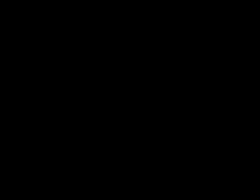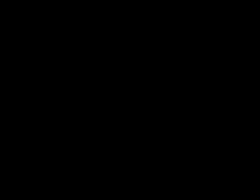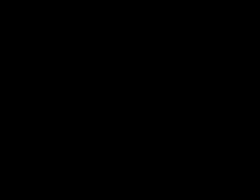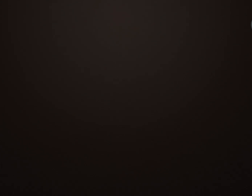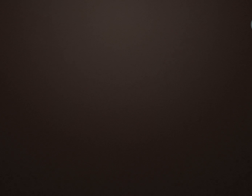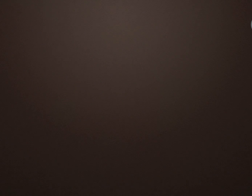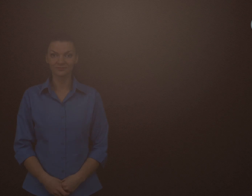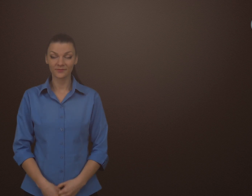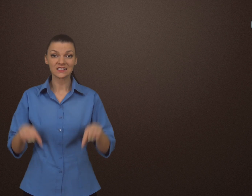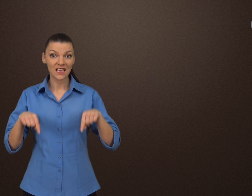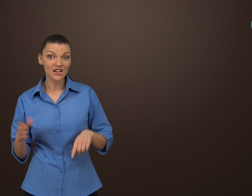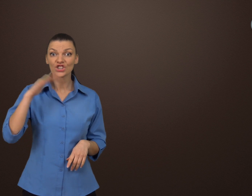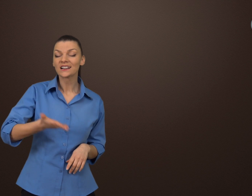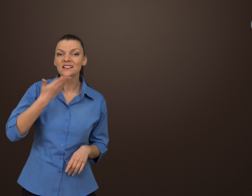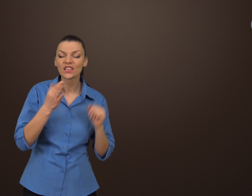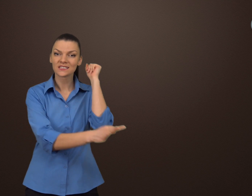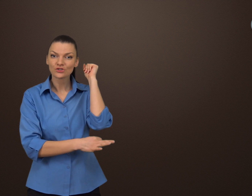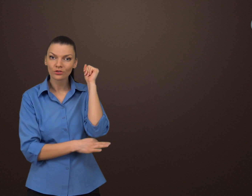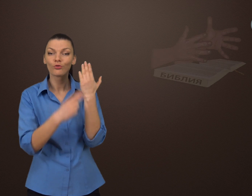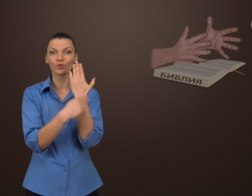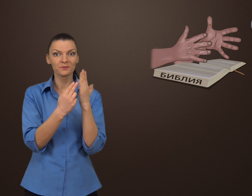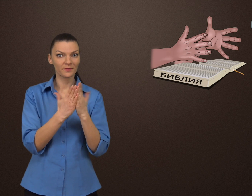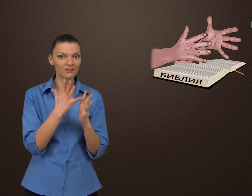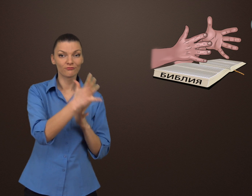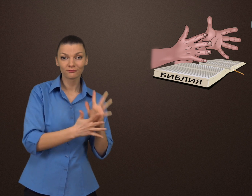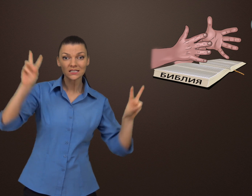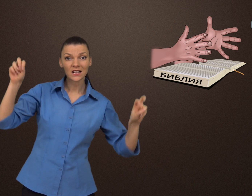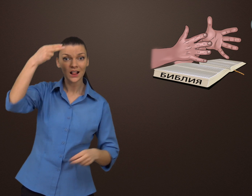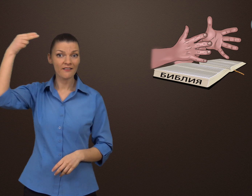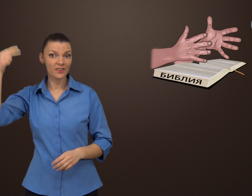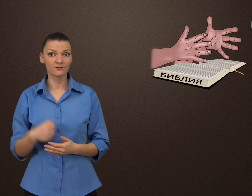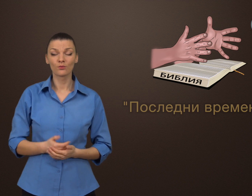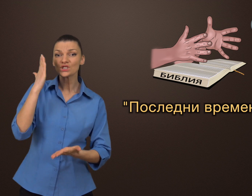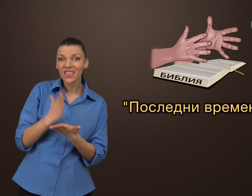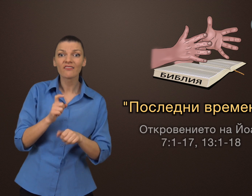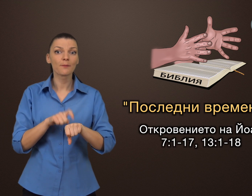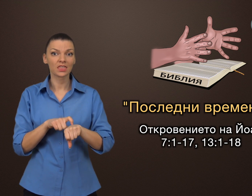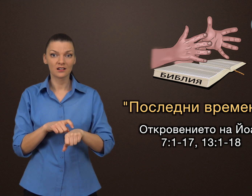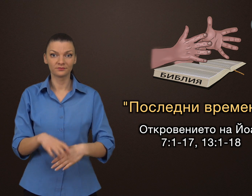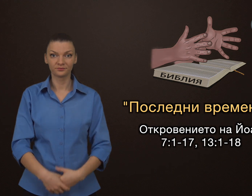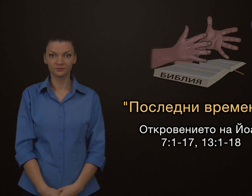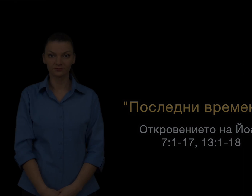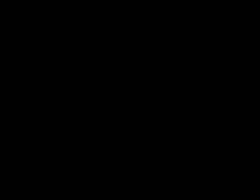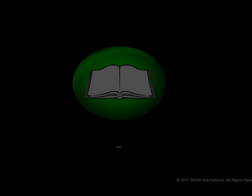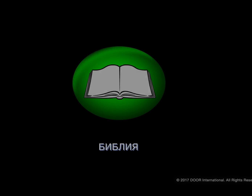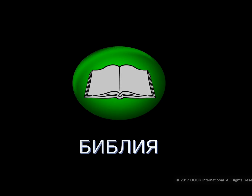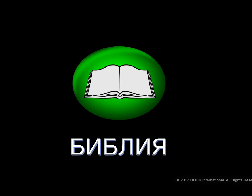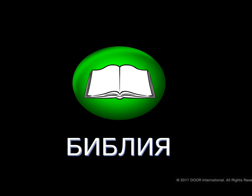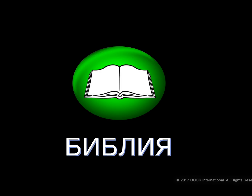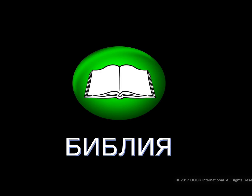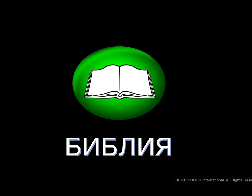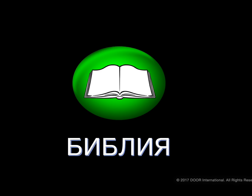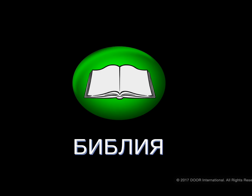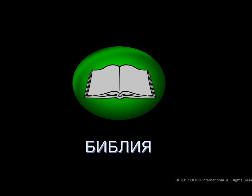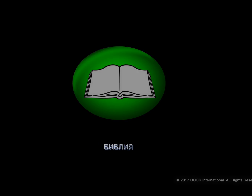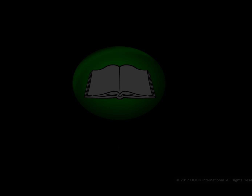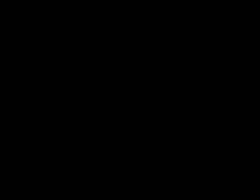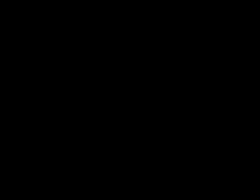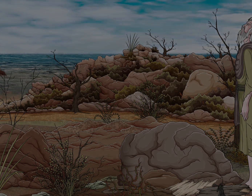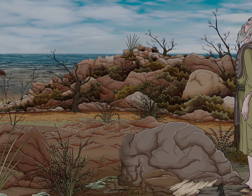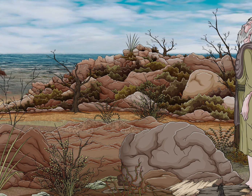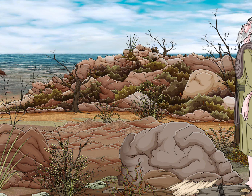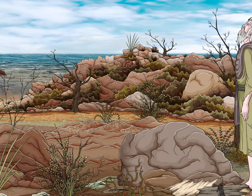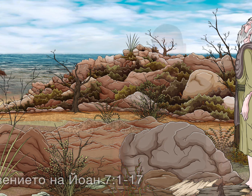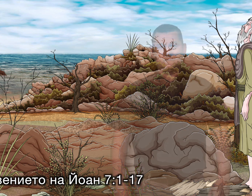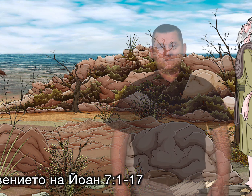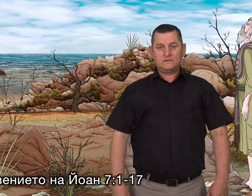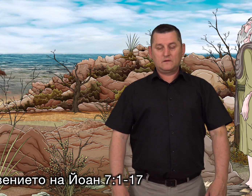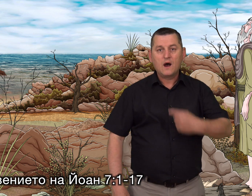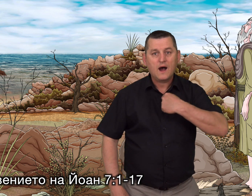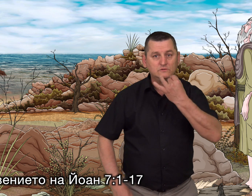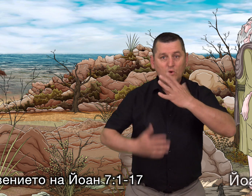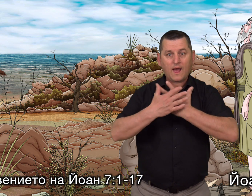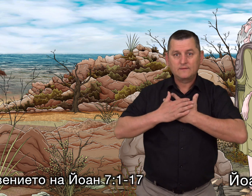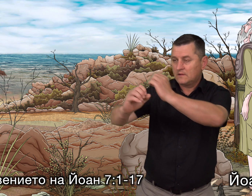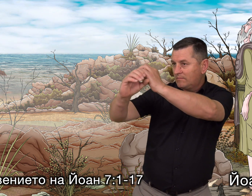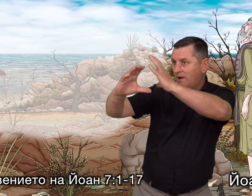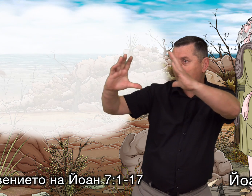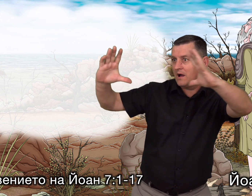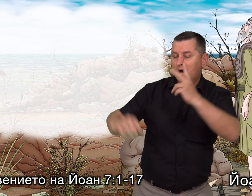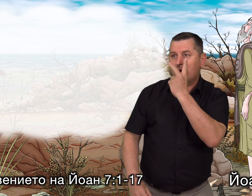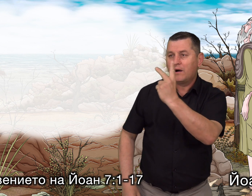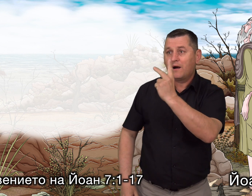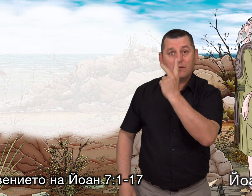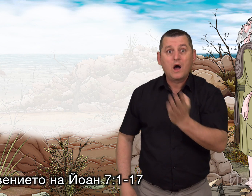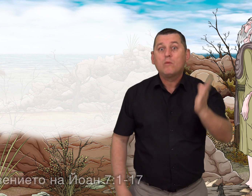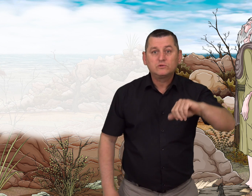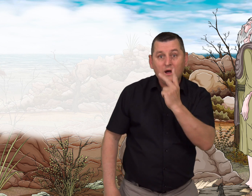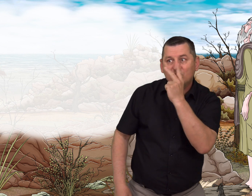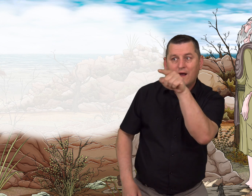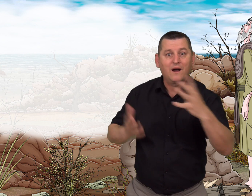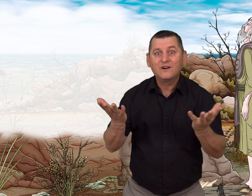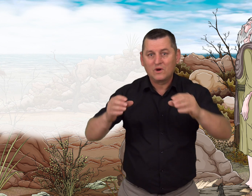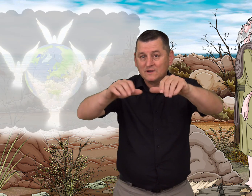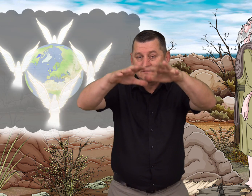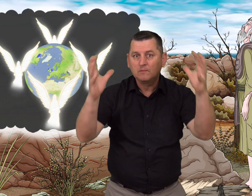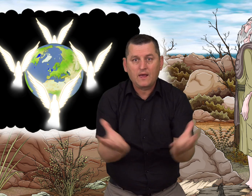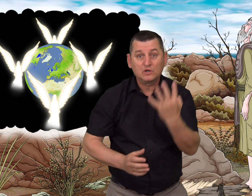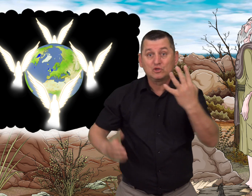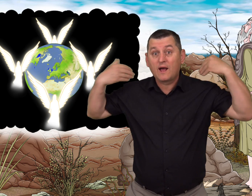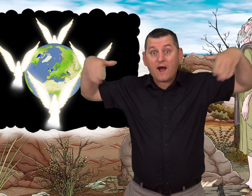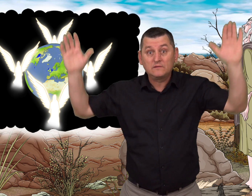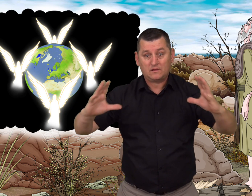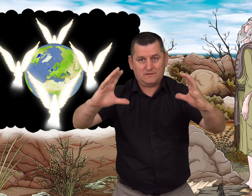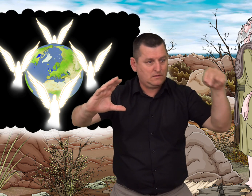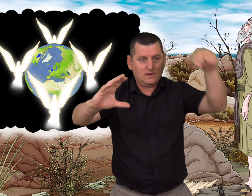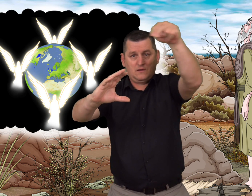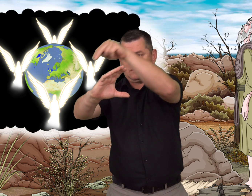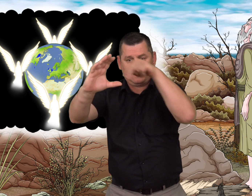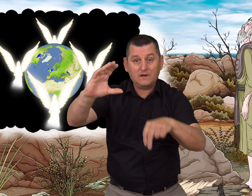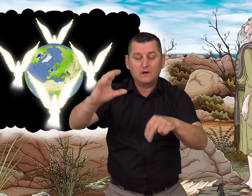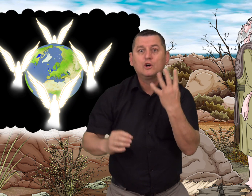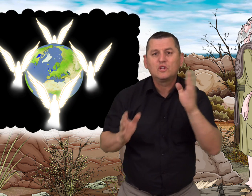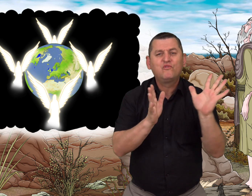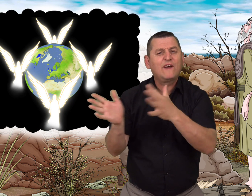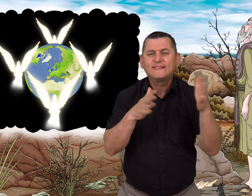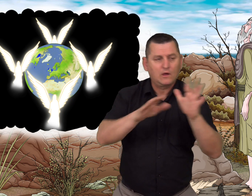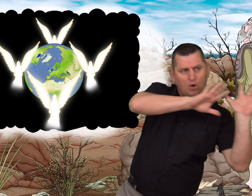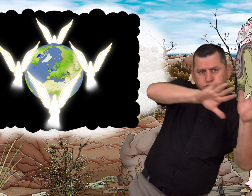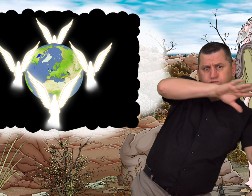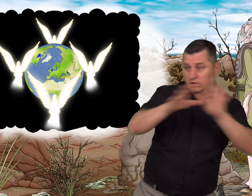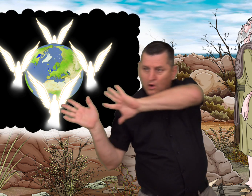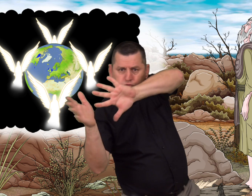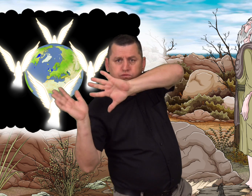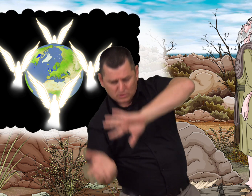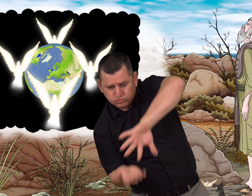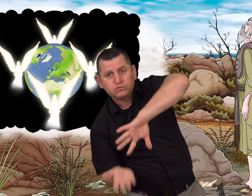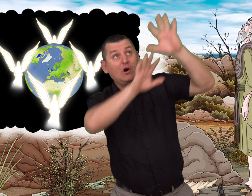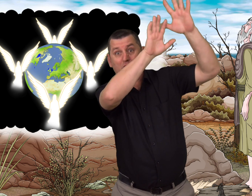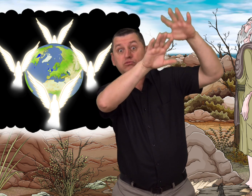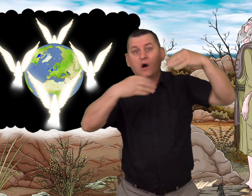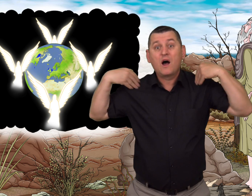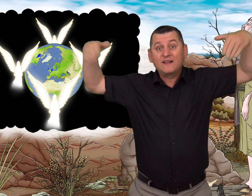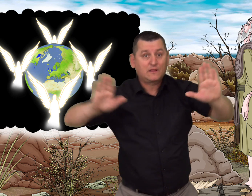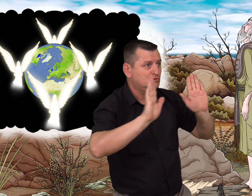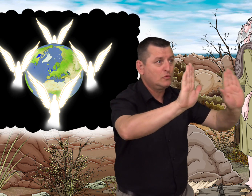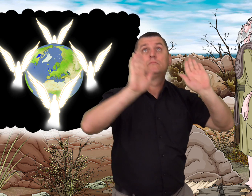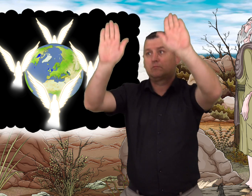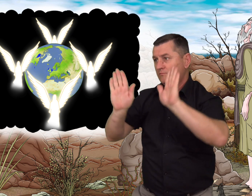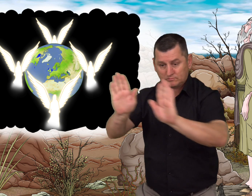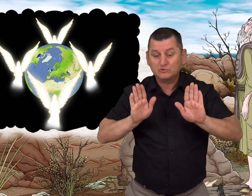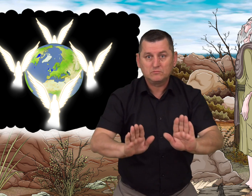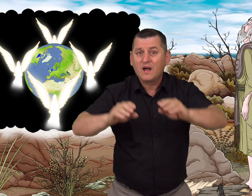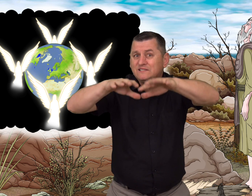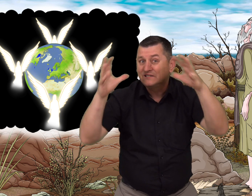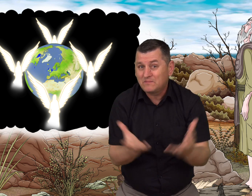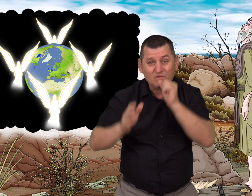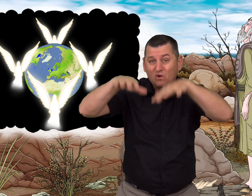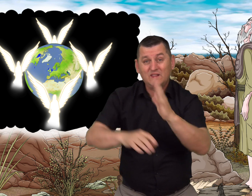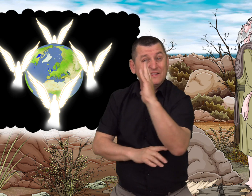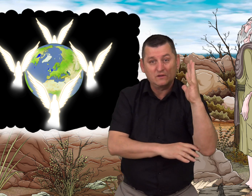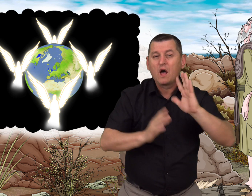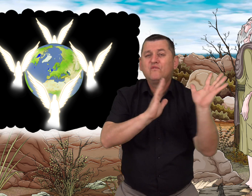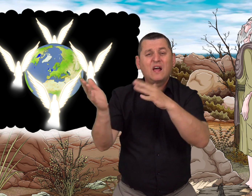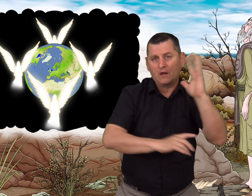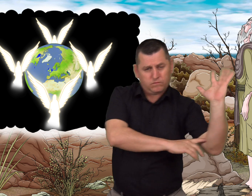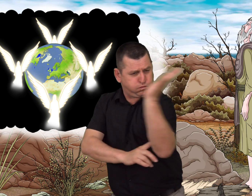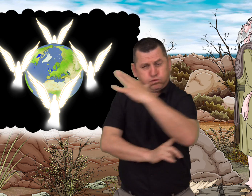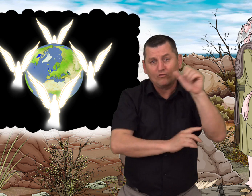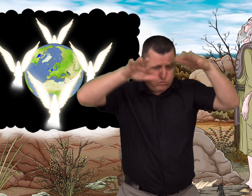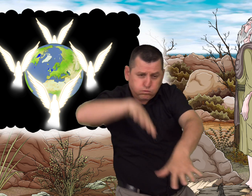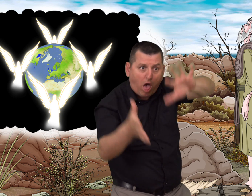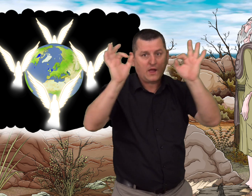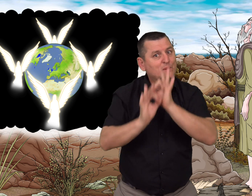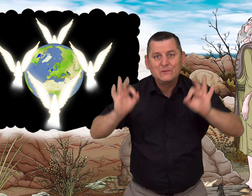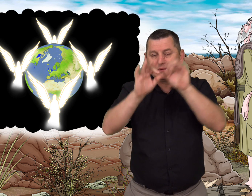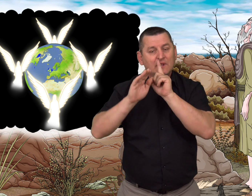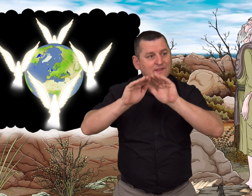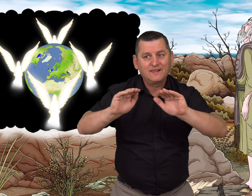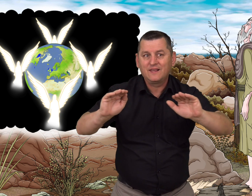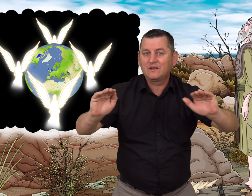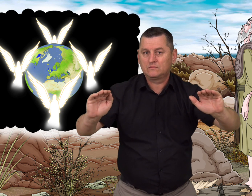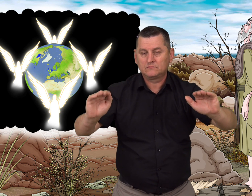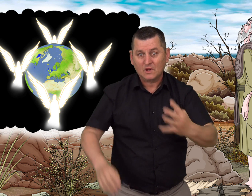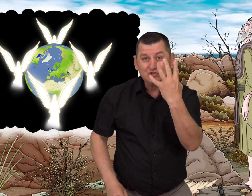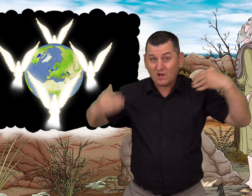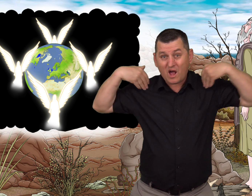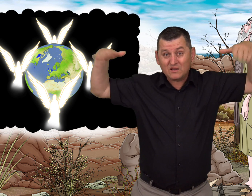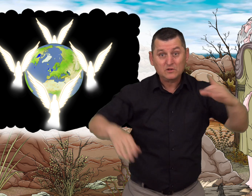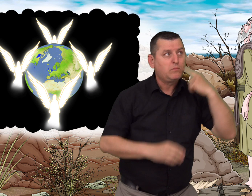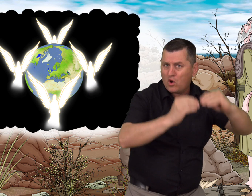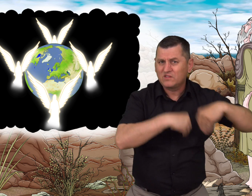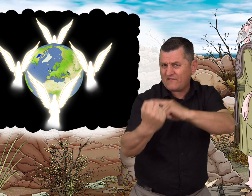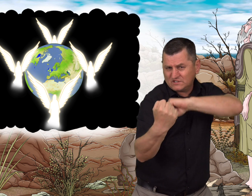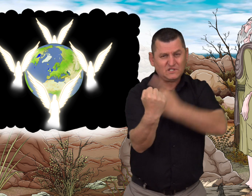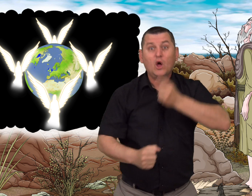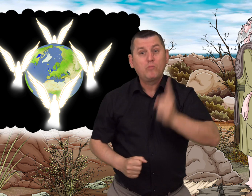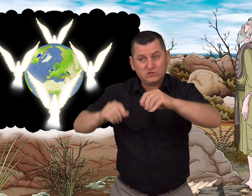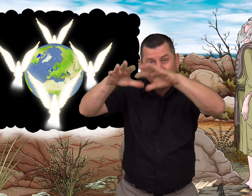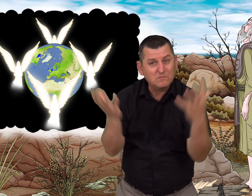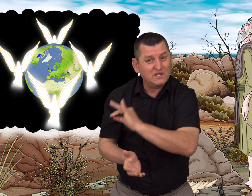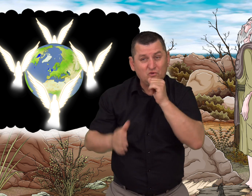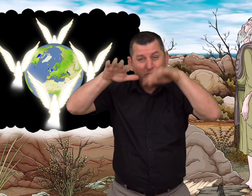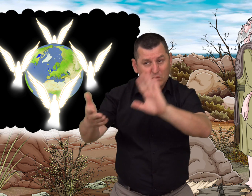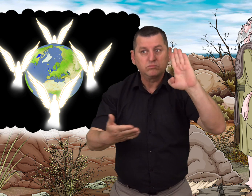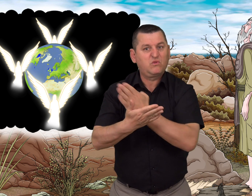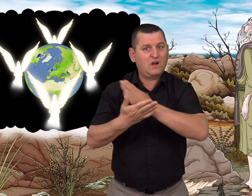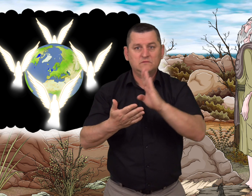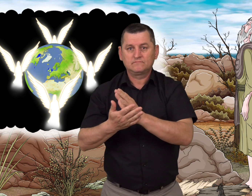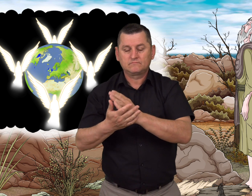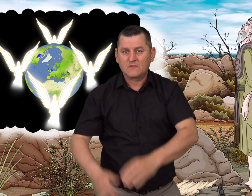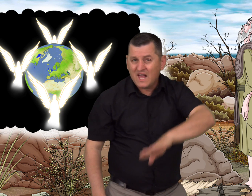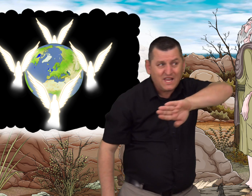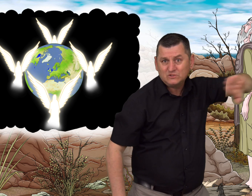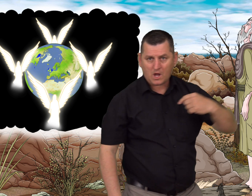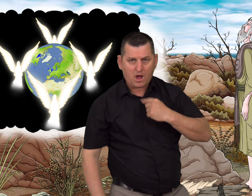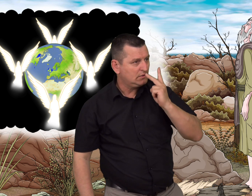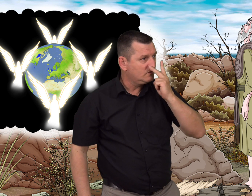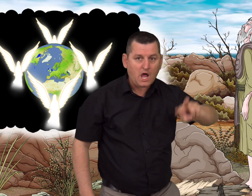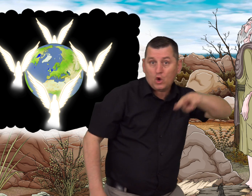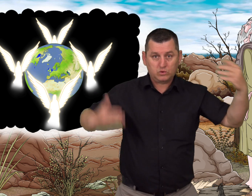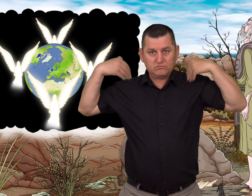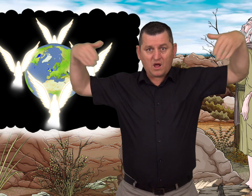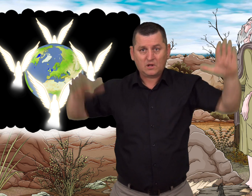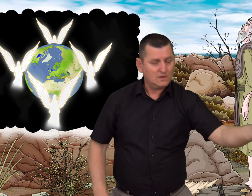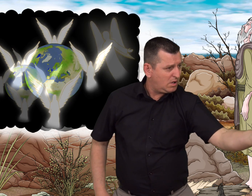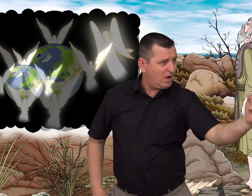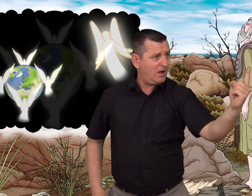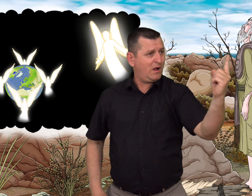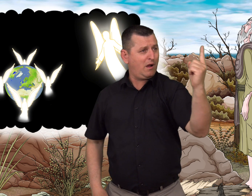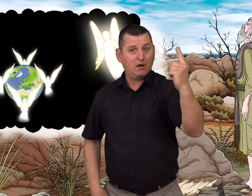After this I saw four angels standing at the four corners of the earth, holding back its four winds so that no wind would blow on land or sea or on any tree.